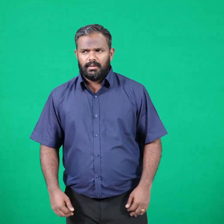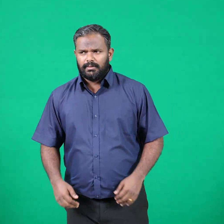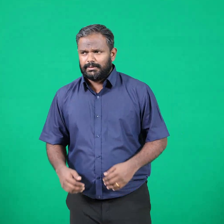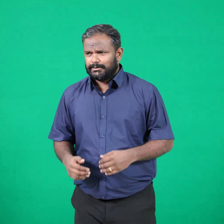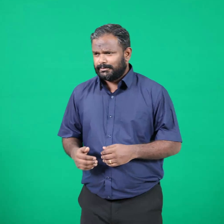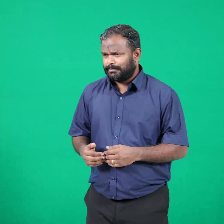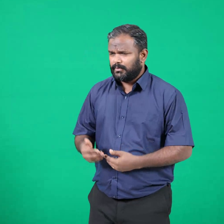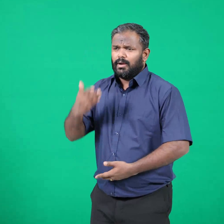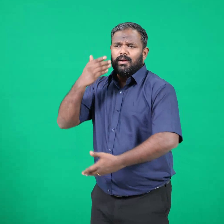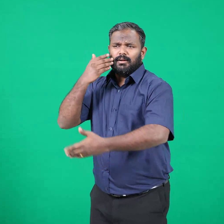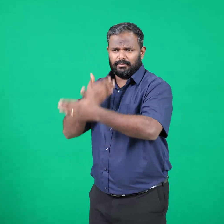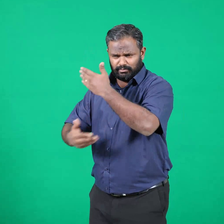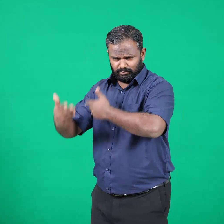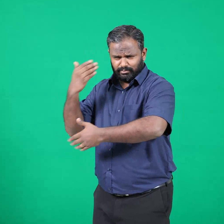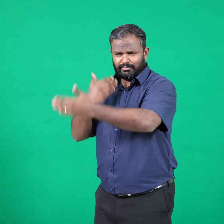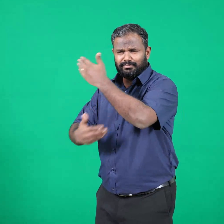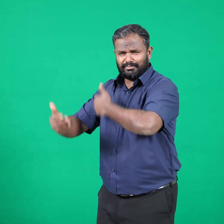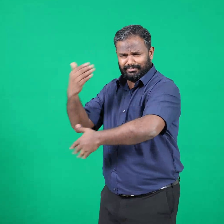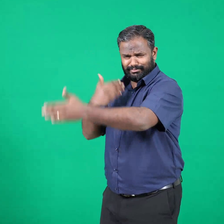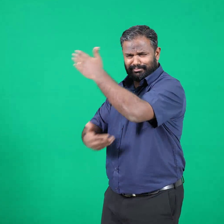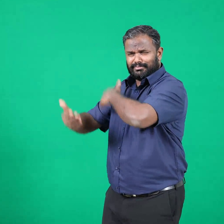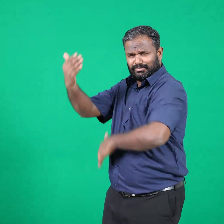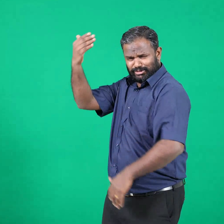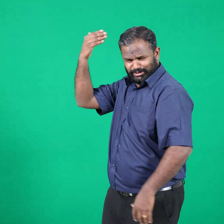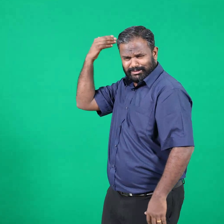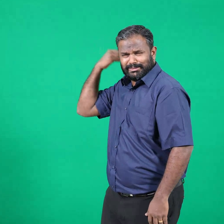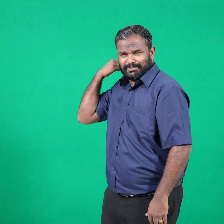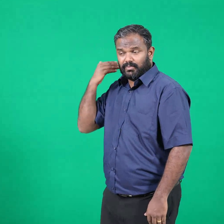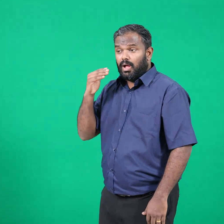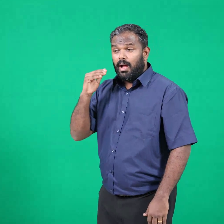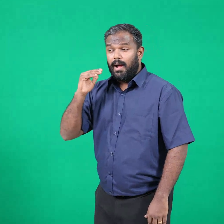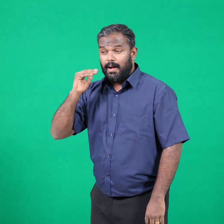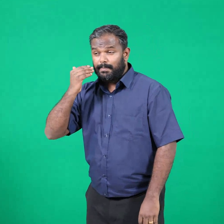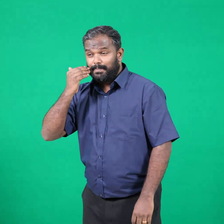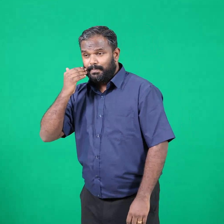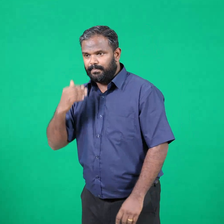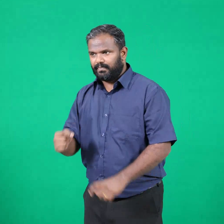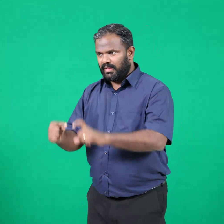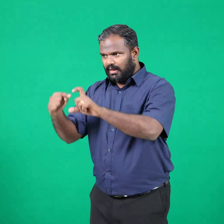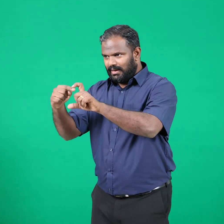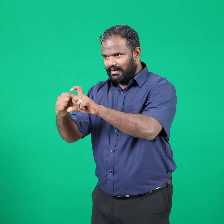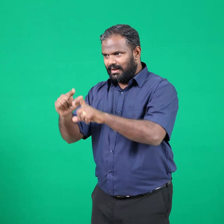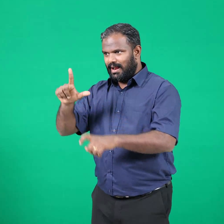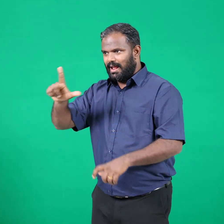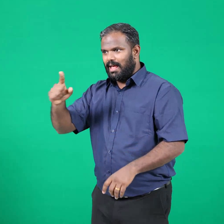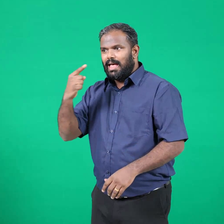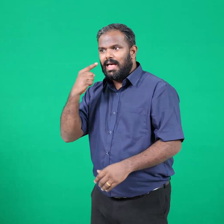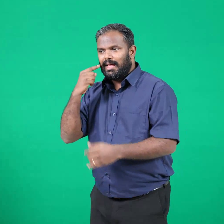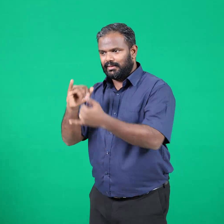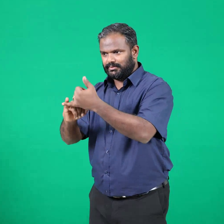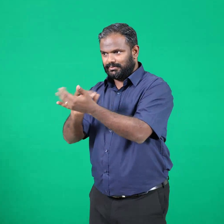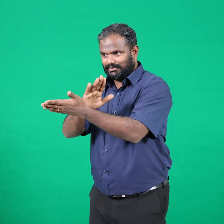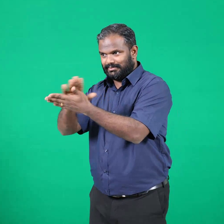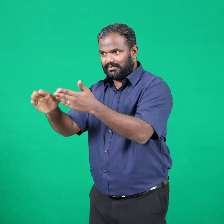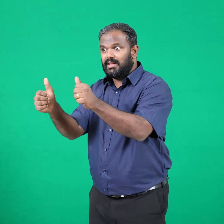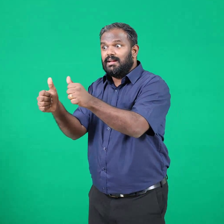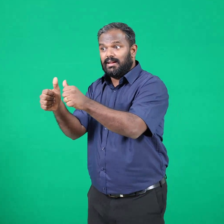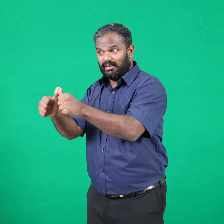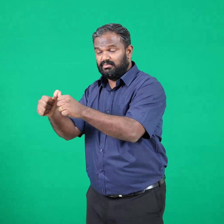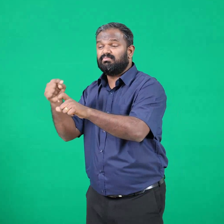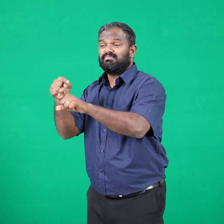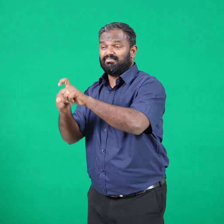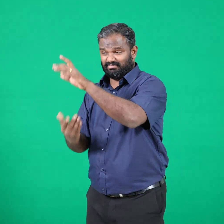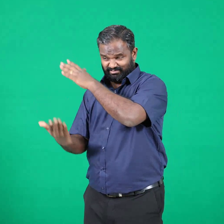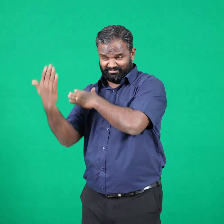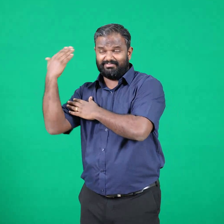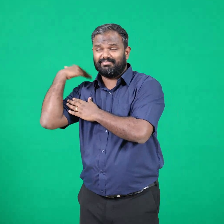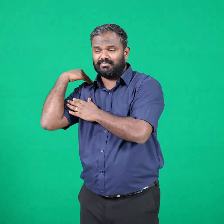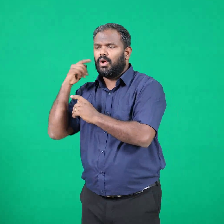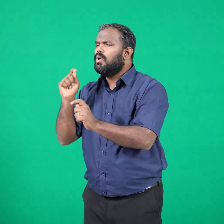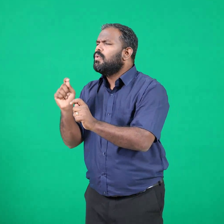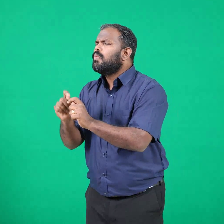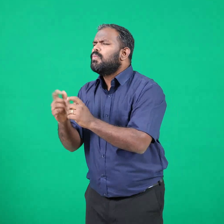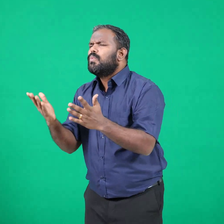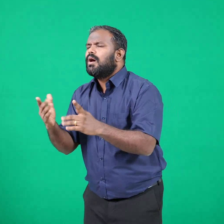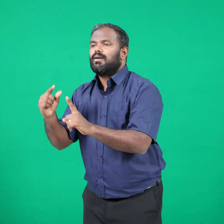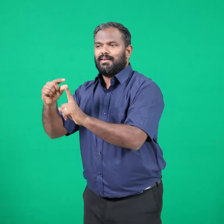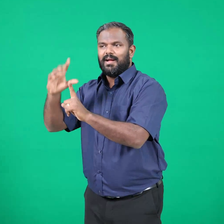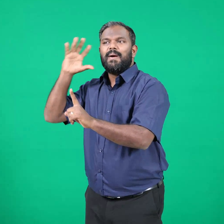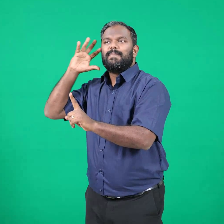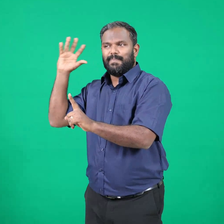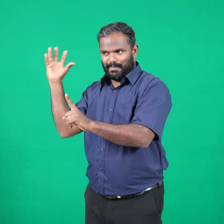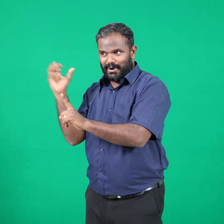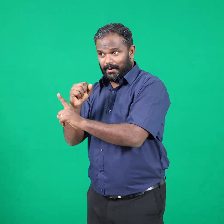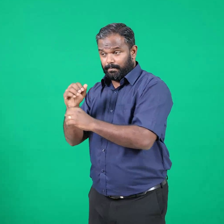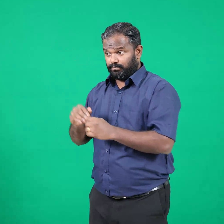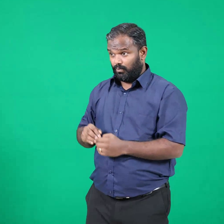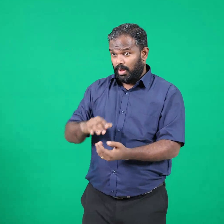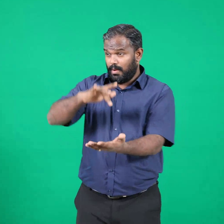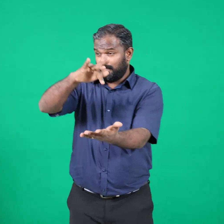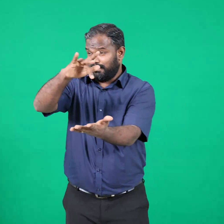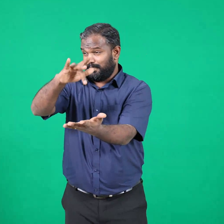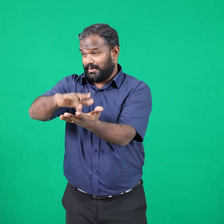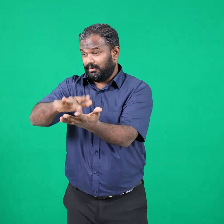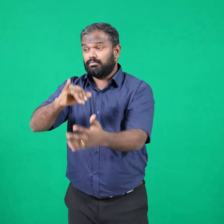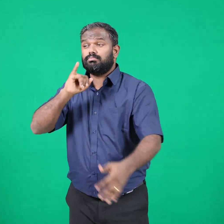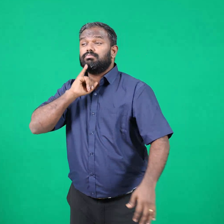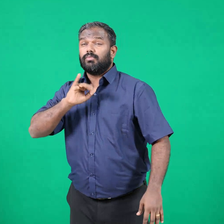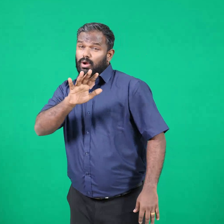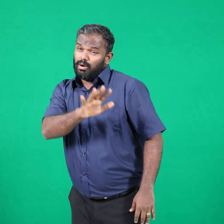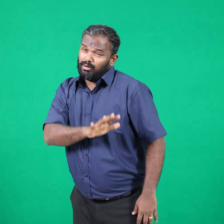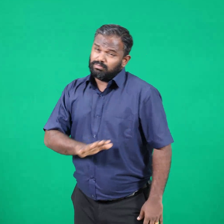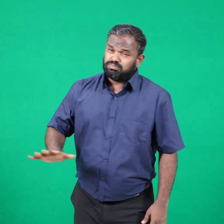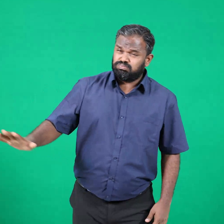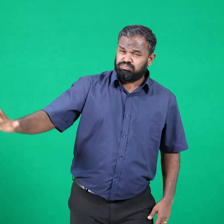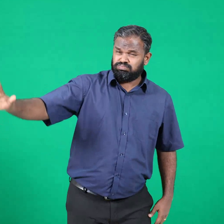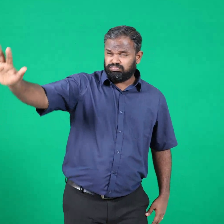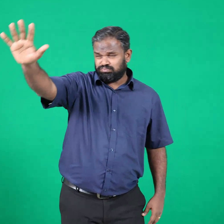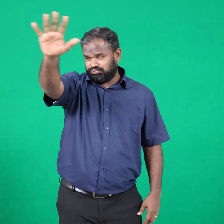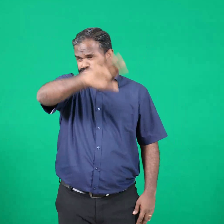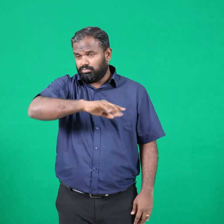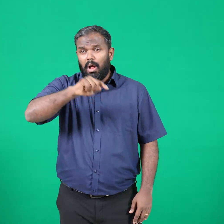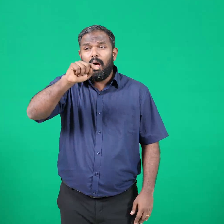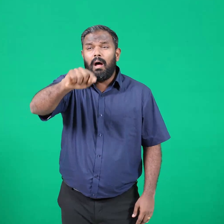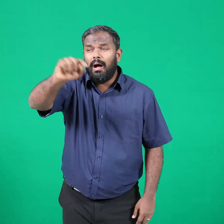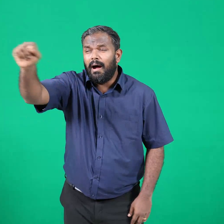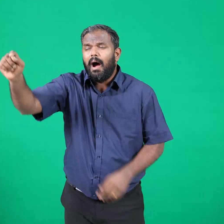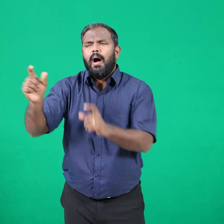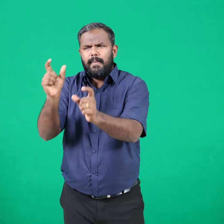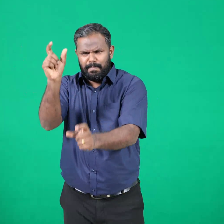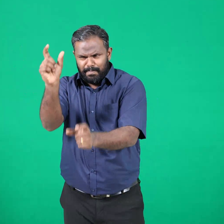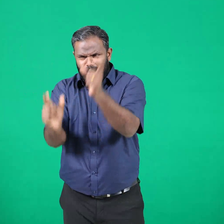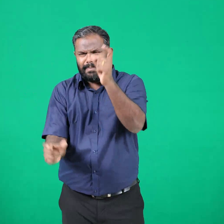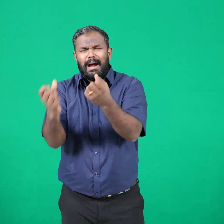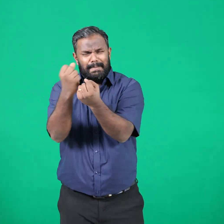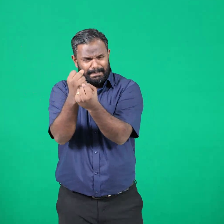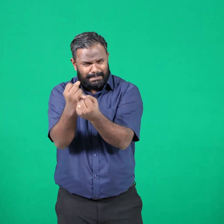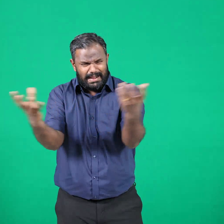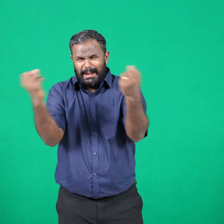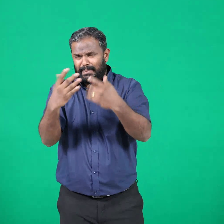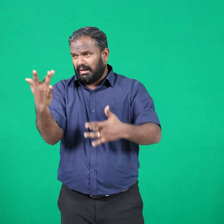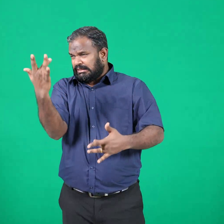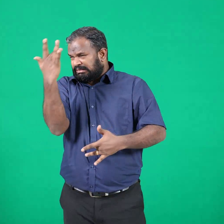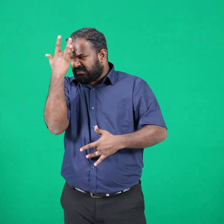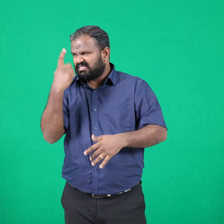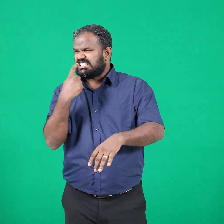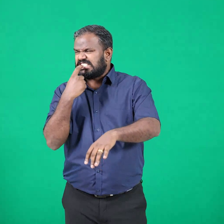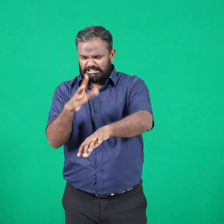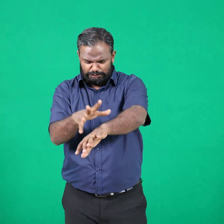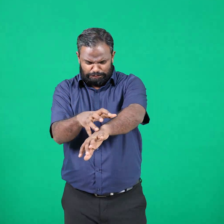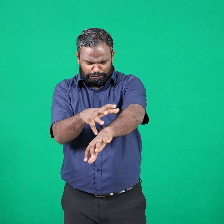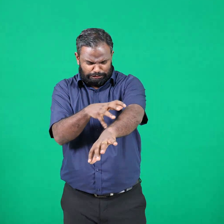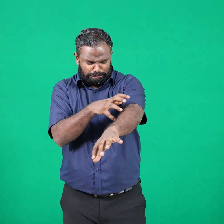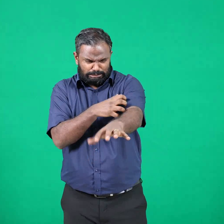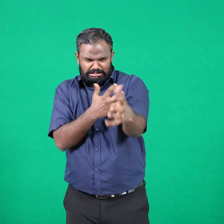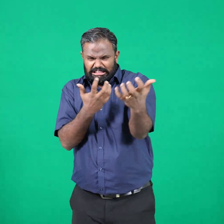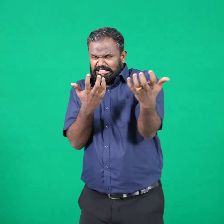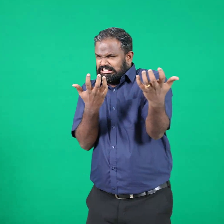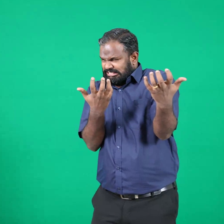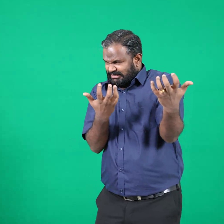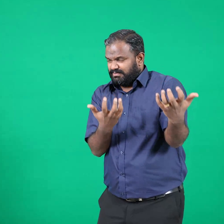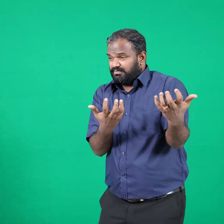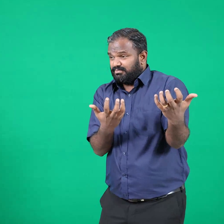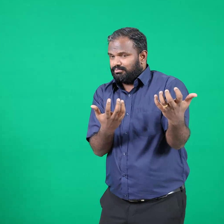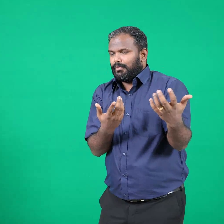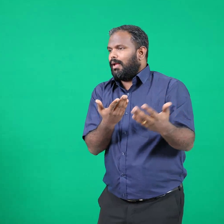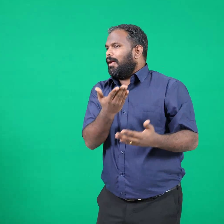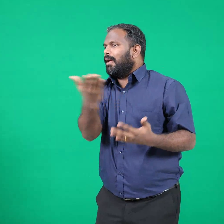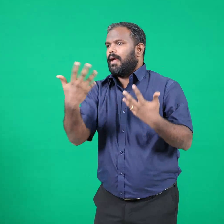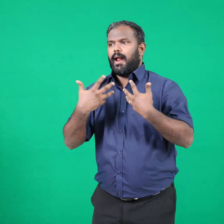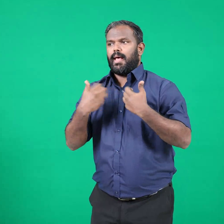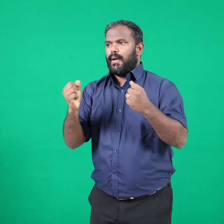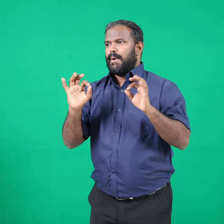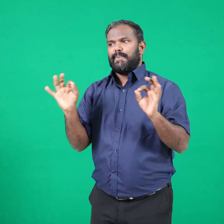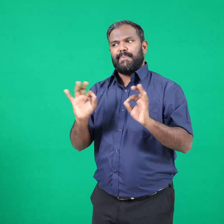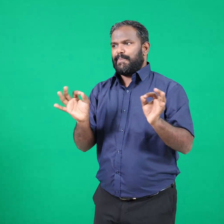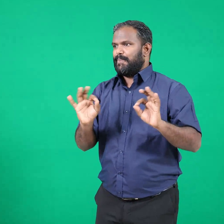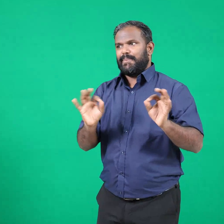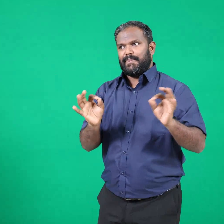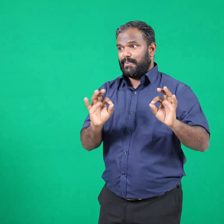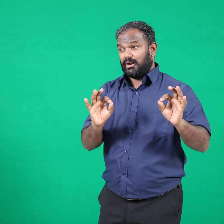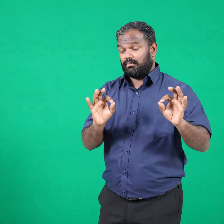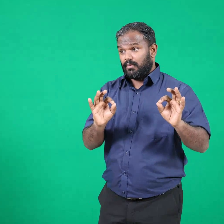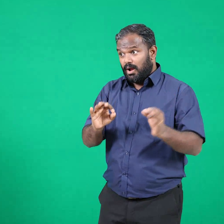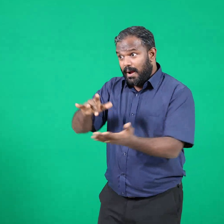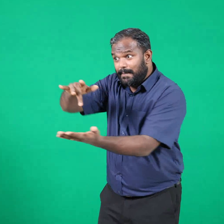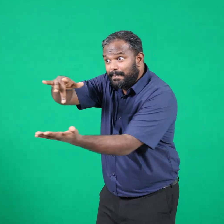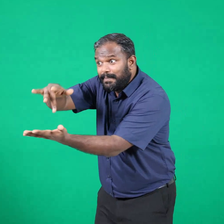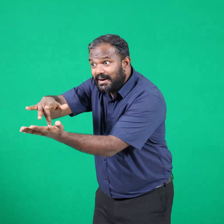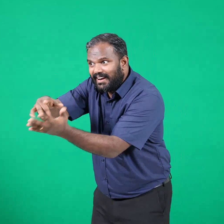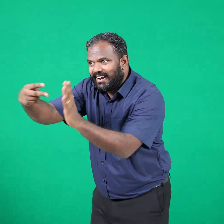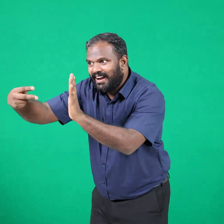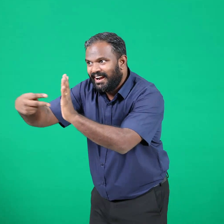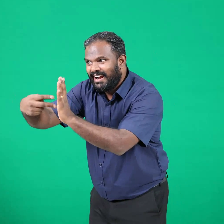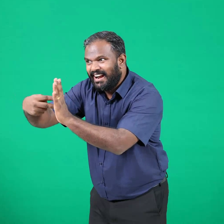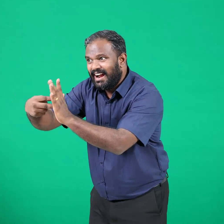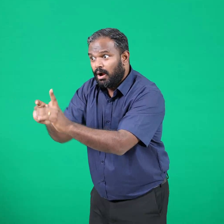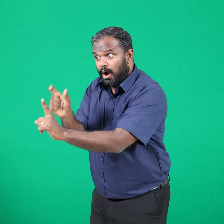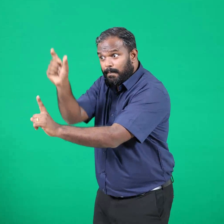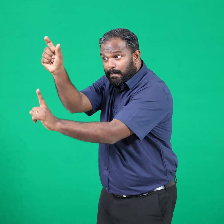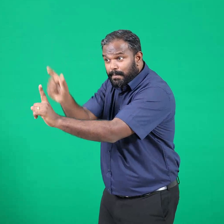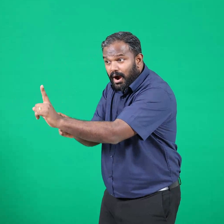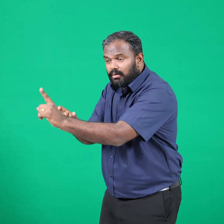And there were many lepers in Israel in the time of Elisha the prophet.